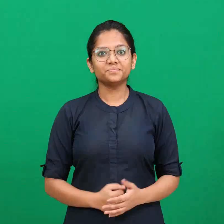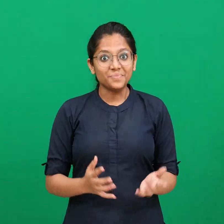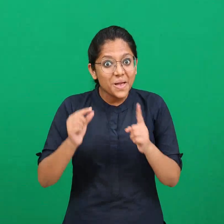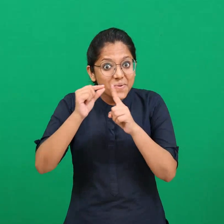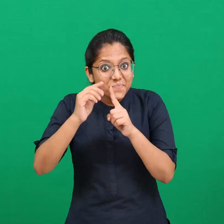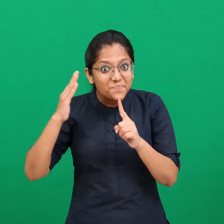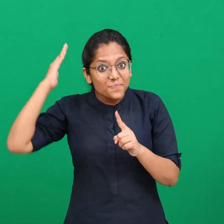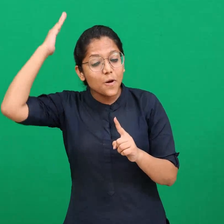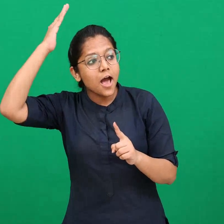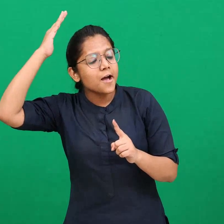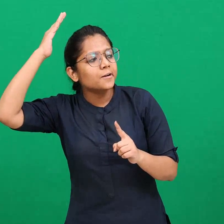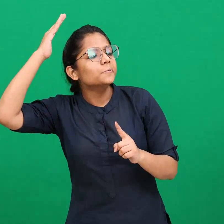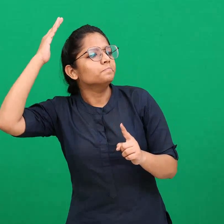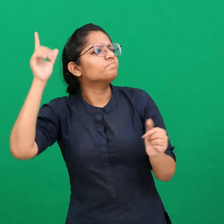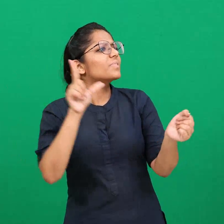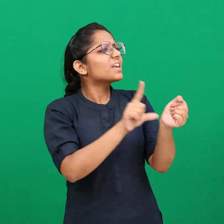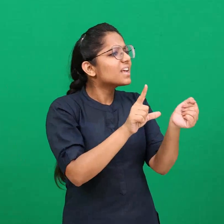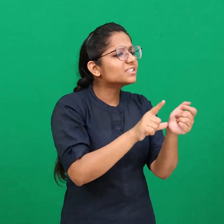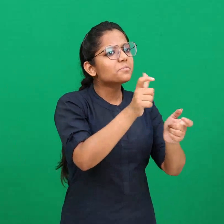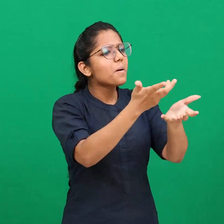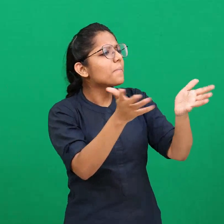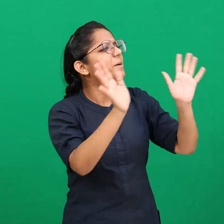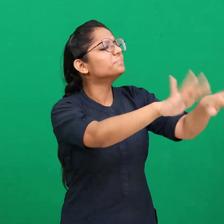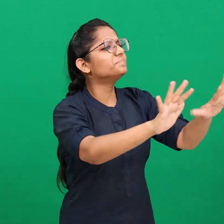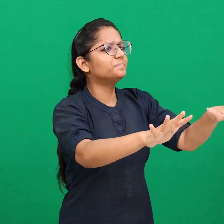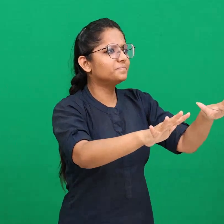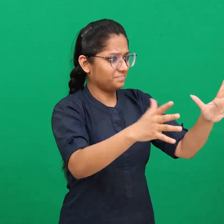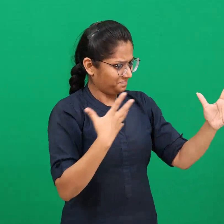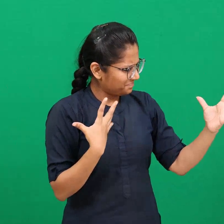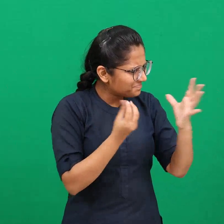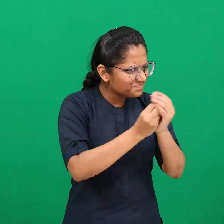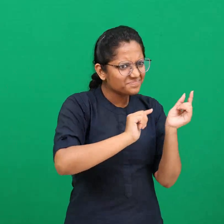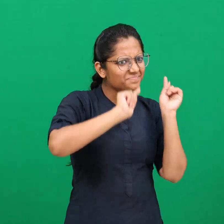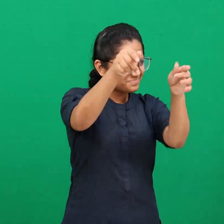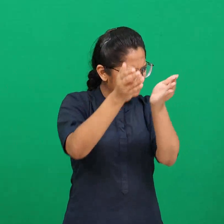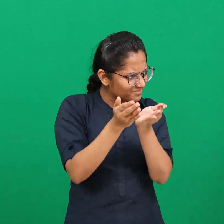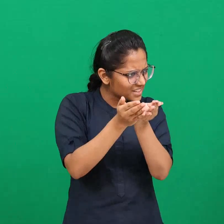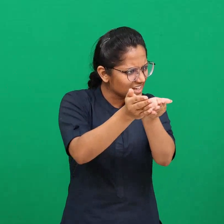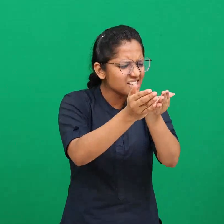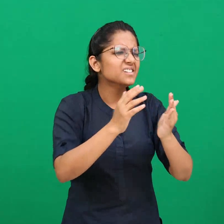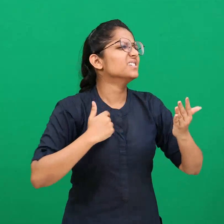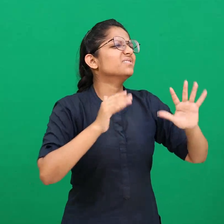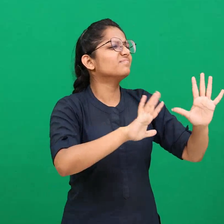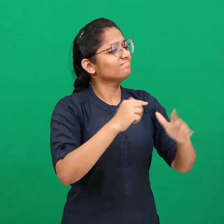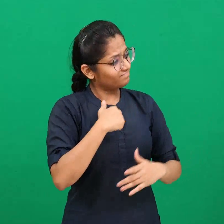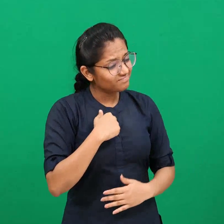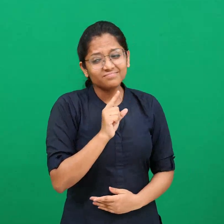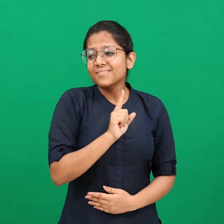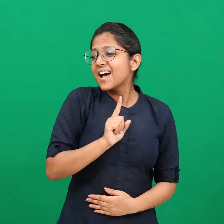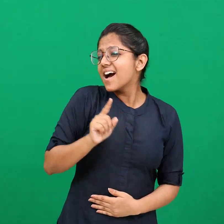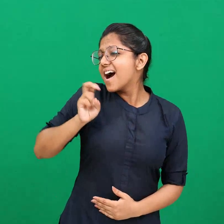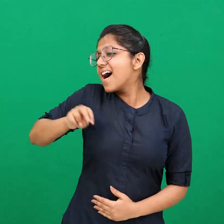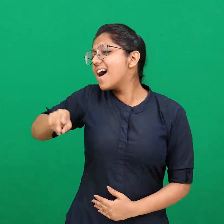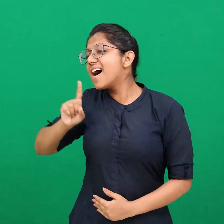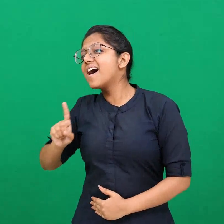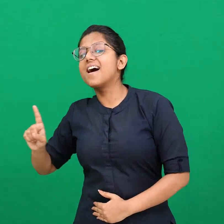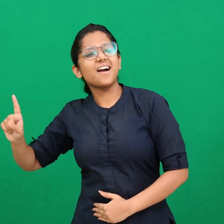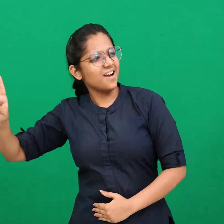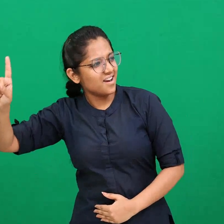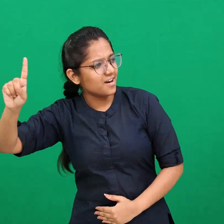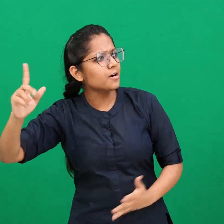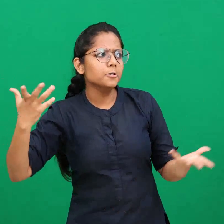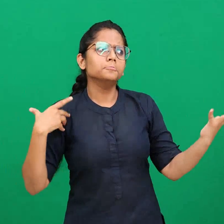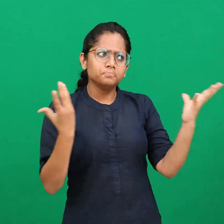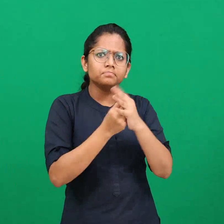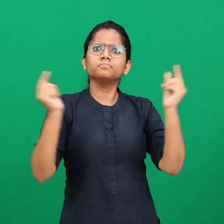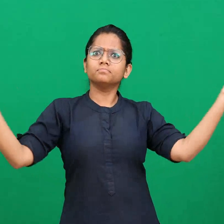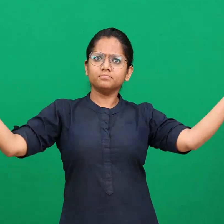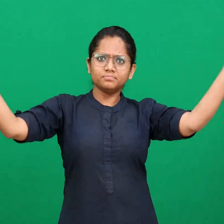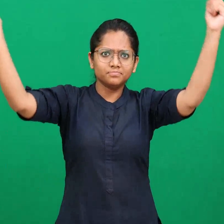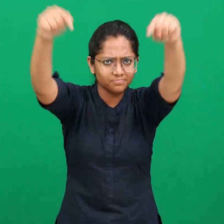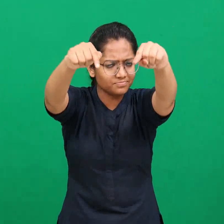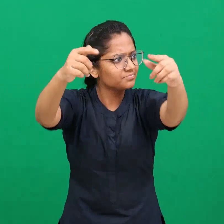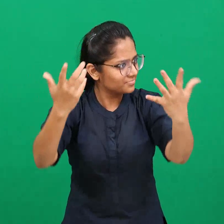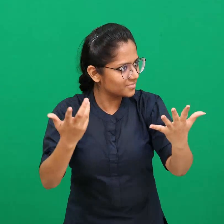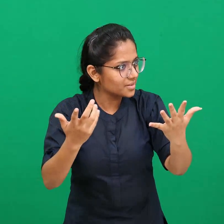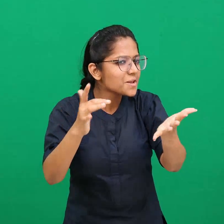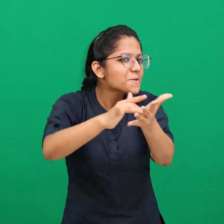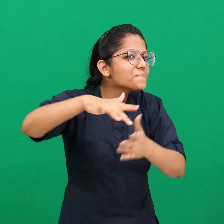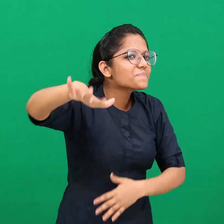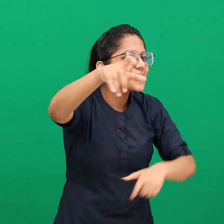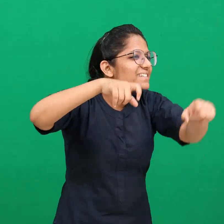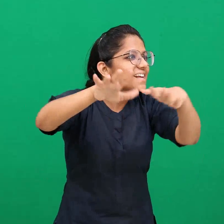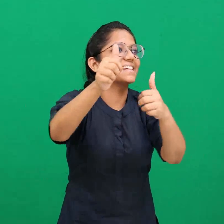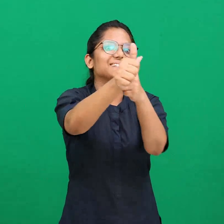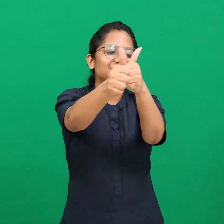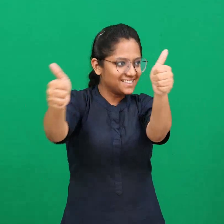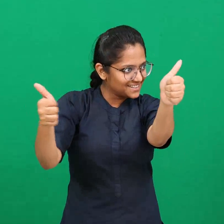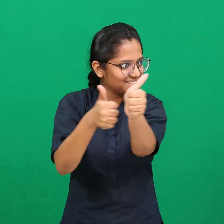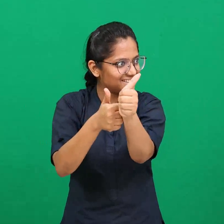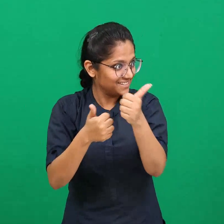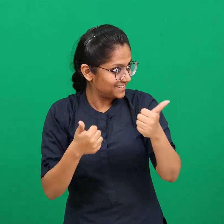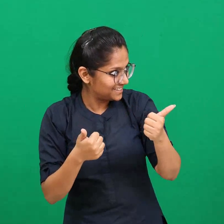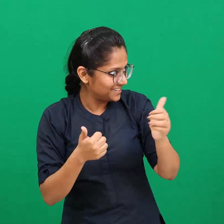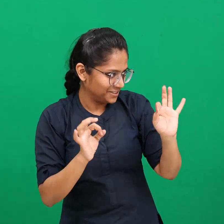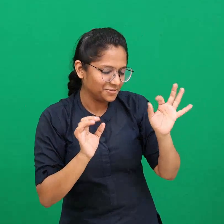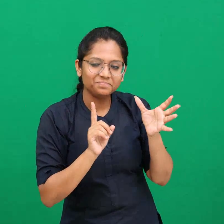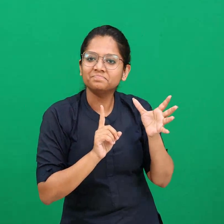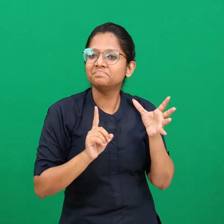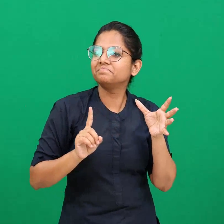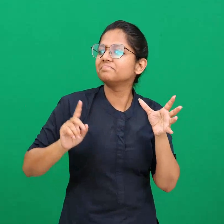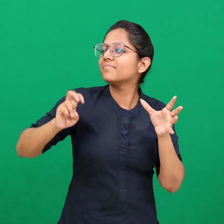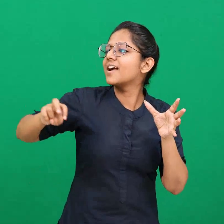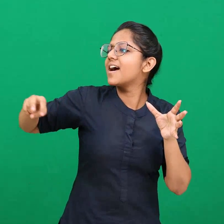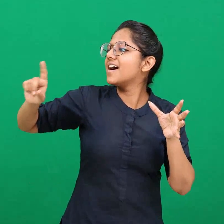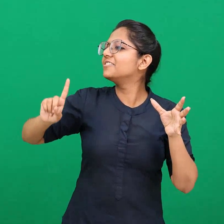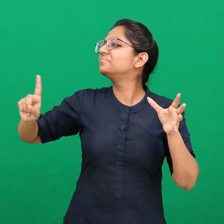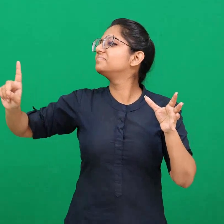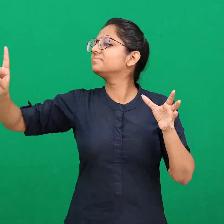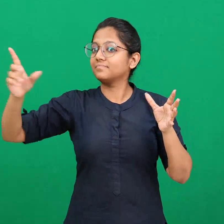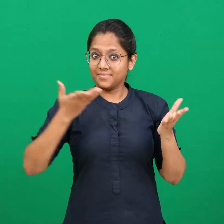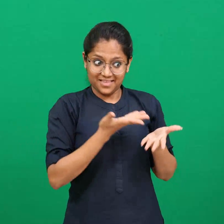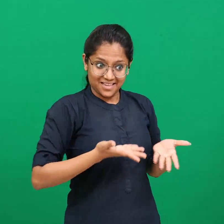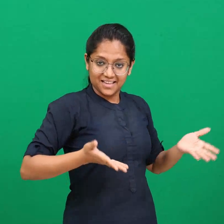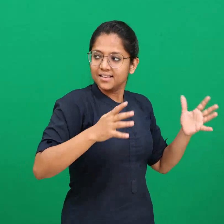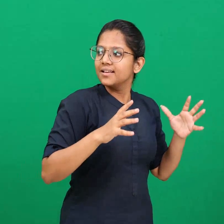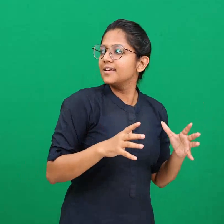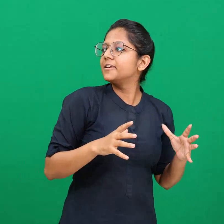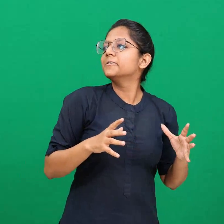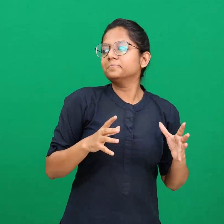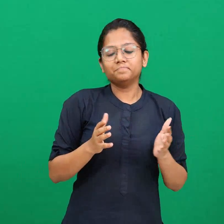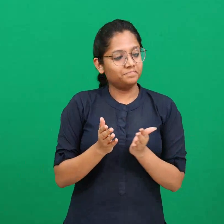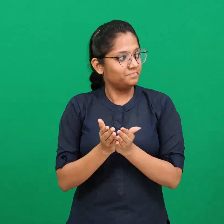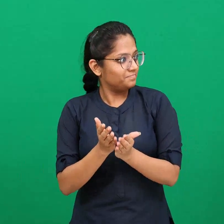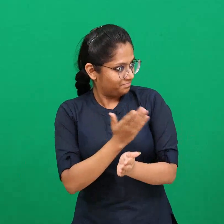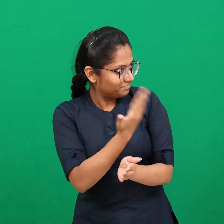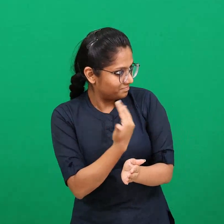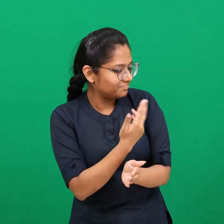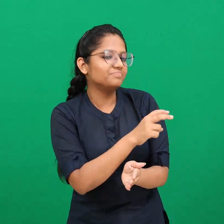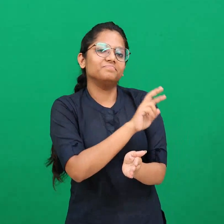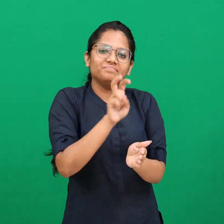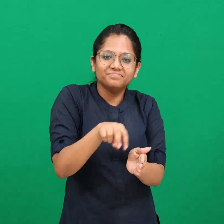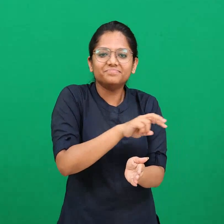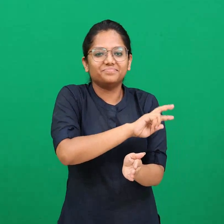We went on ahead to the ship and sailed to Assos, where we were to take Paul aboard.